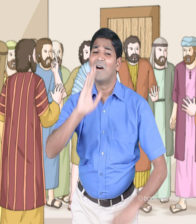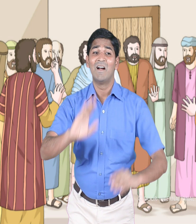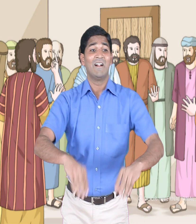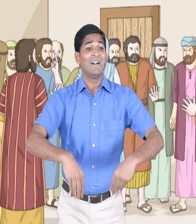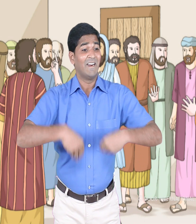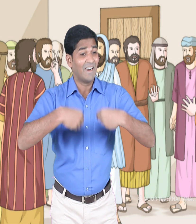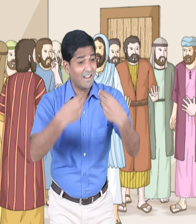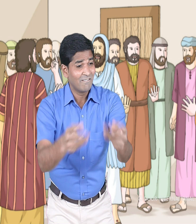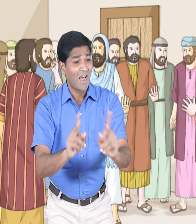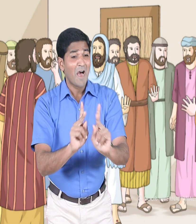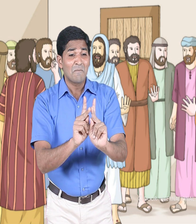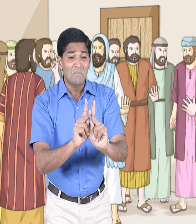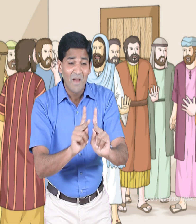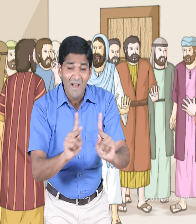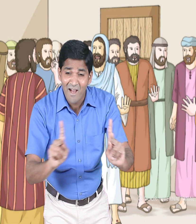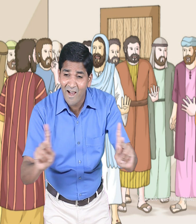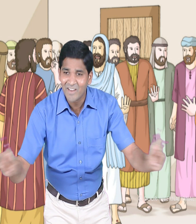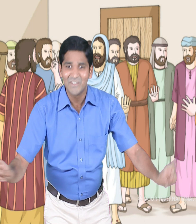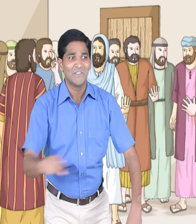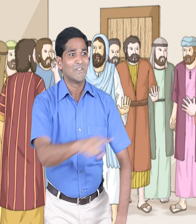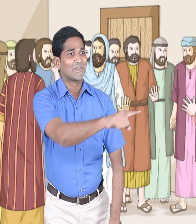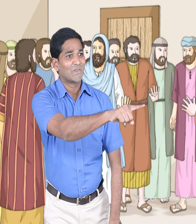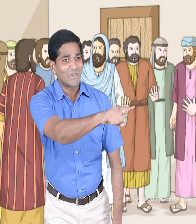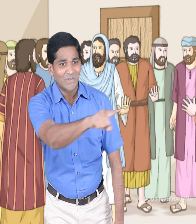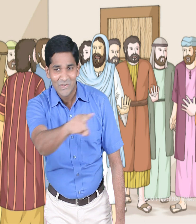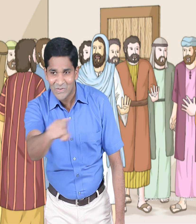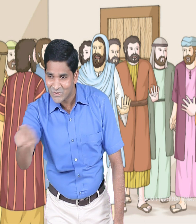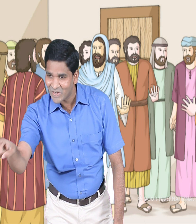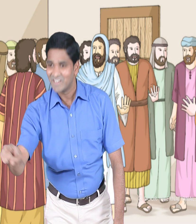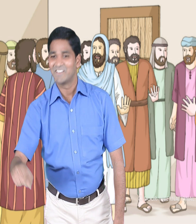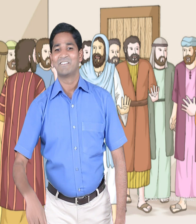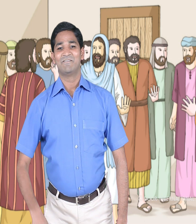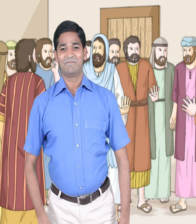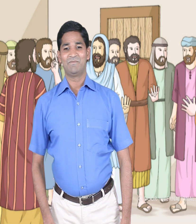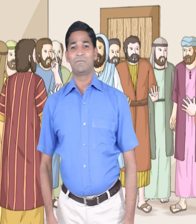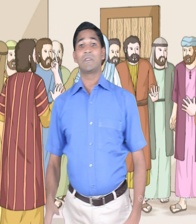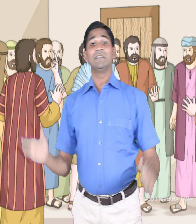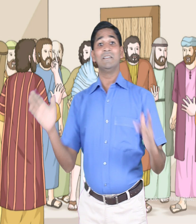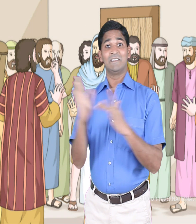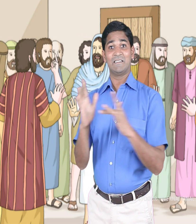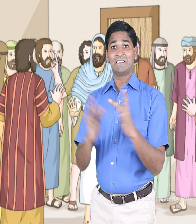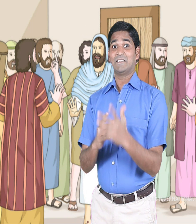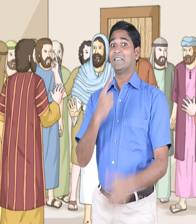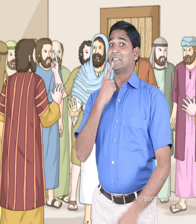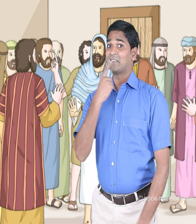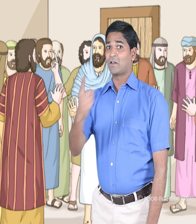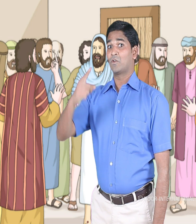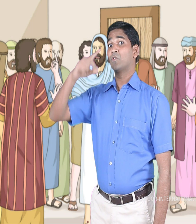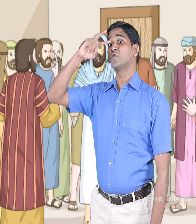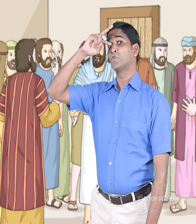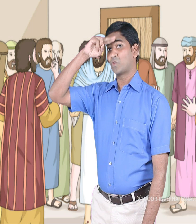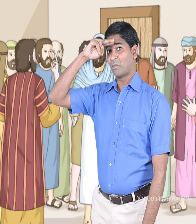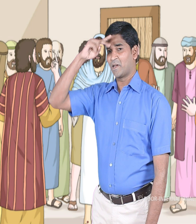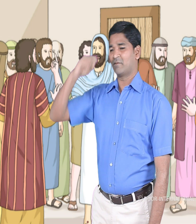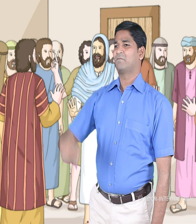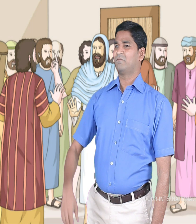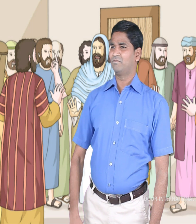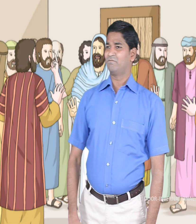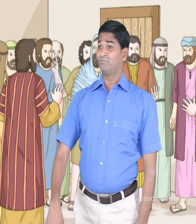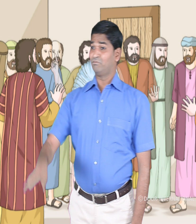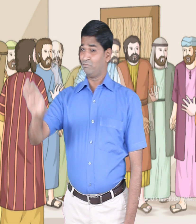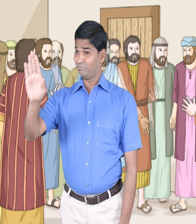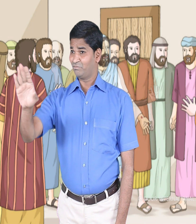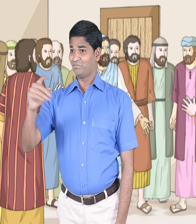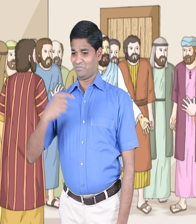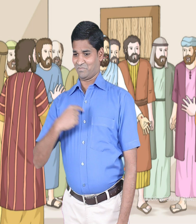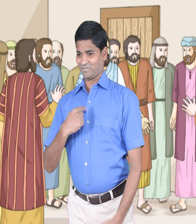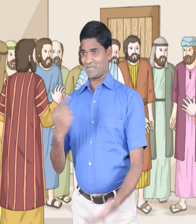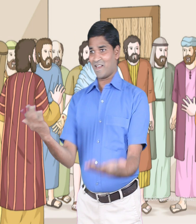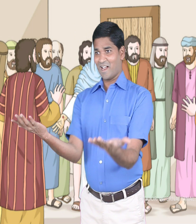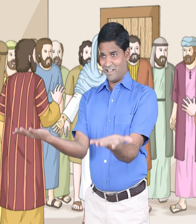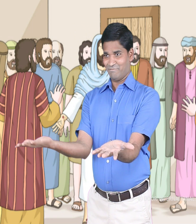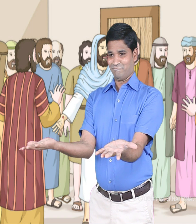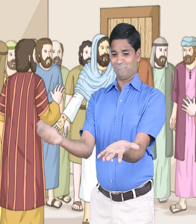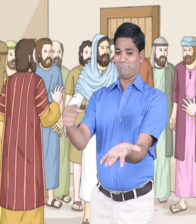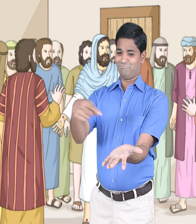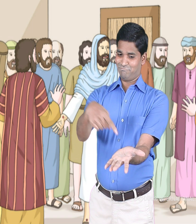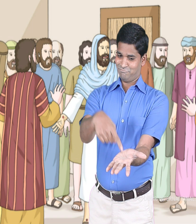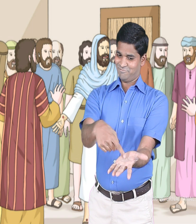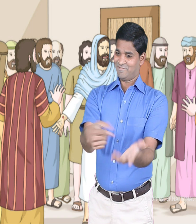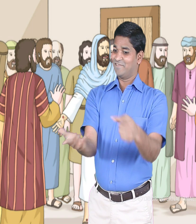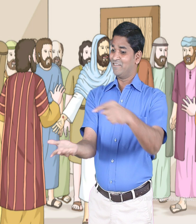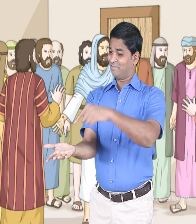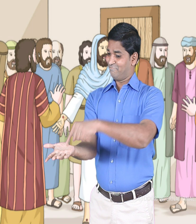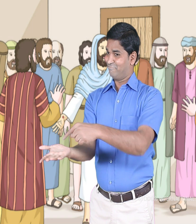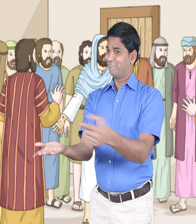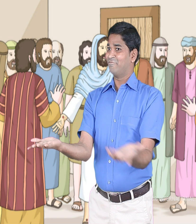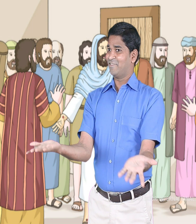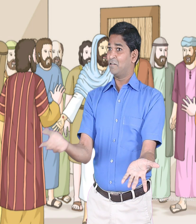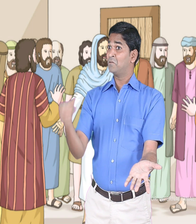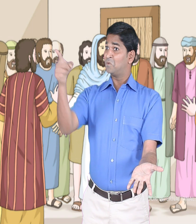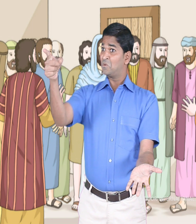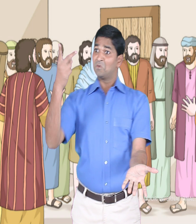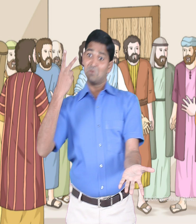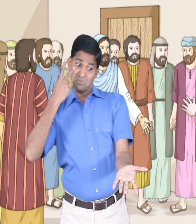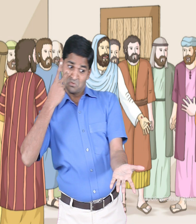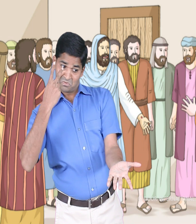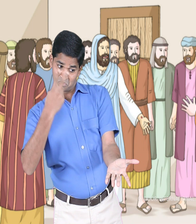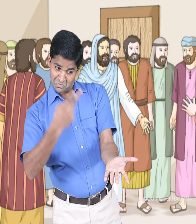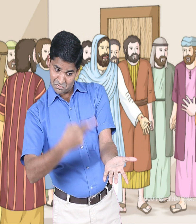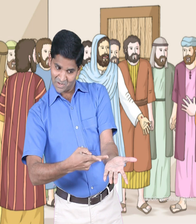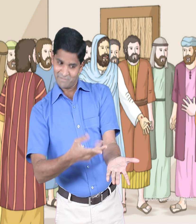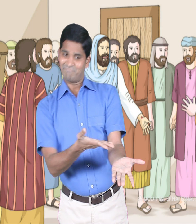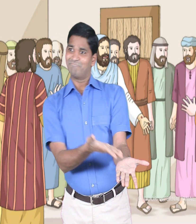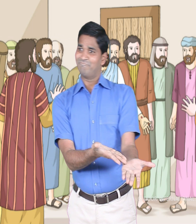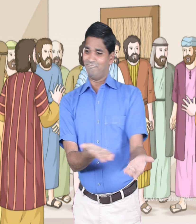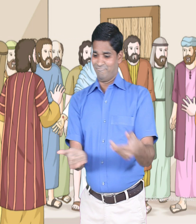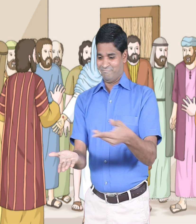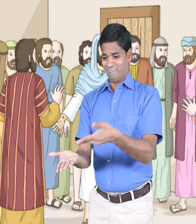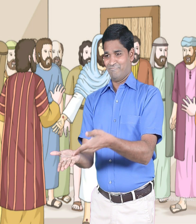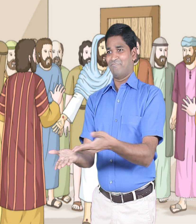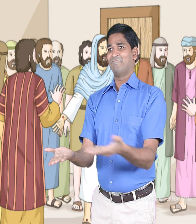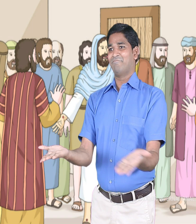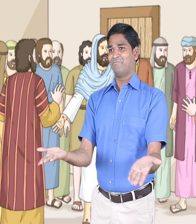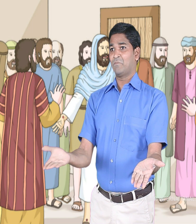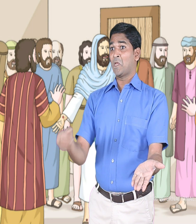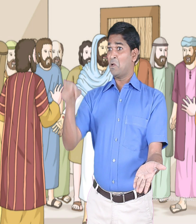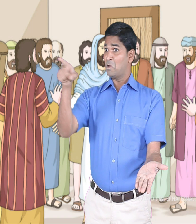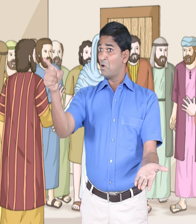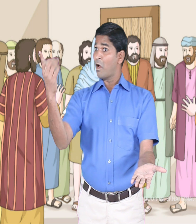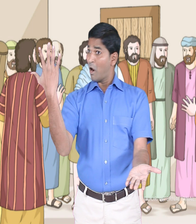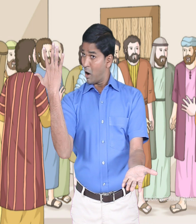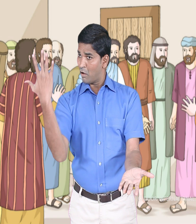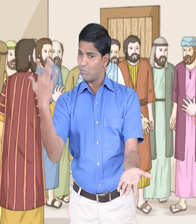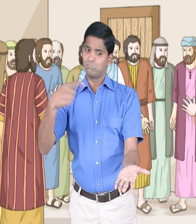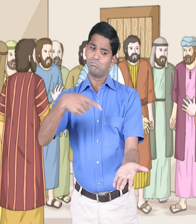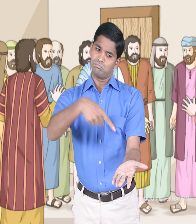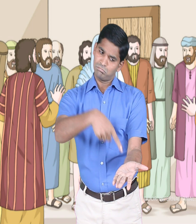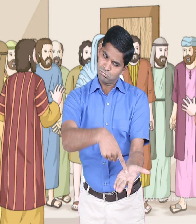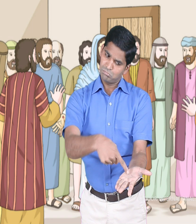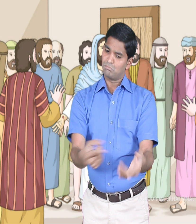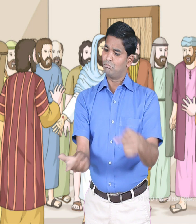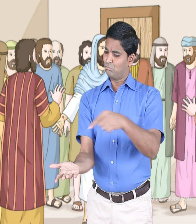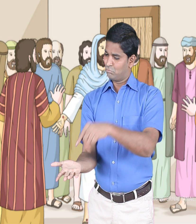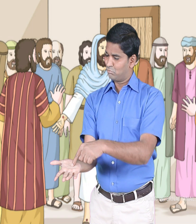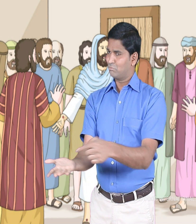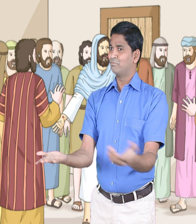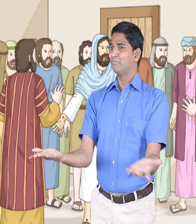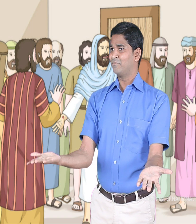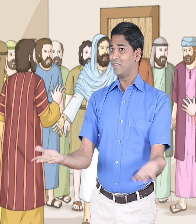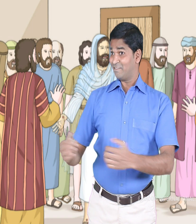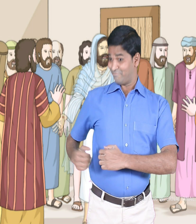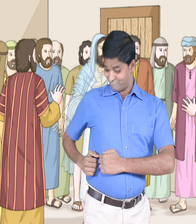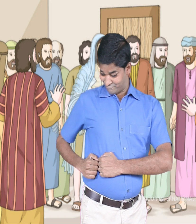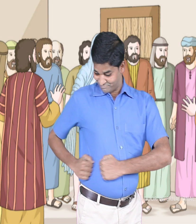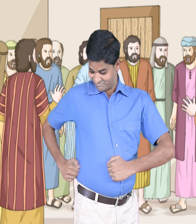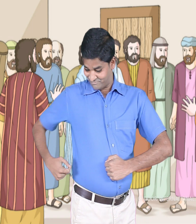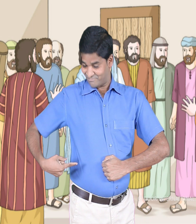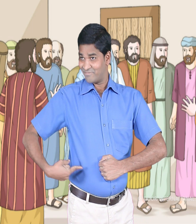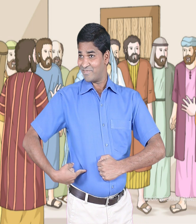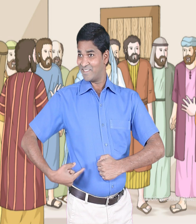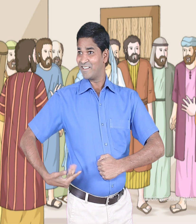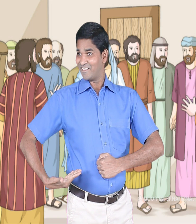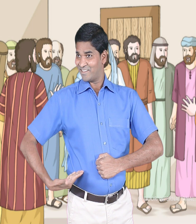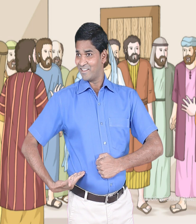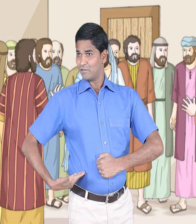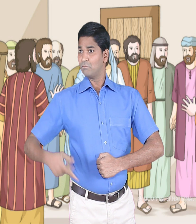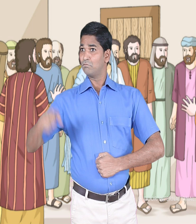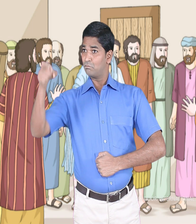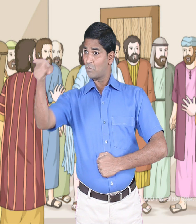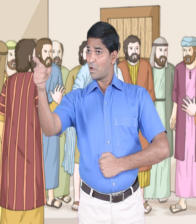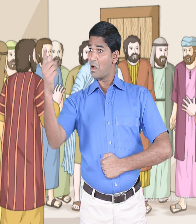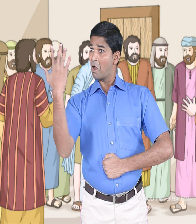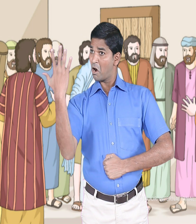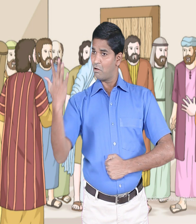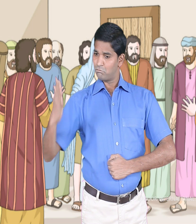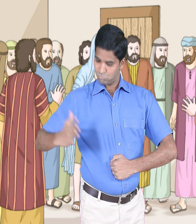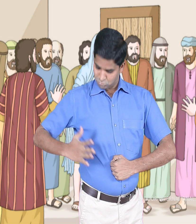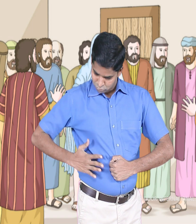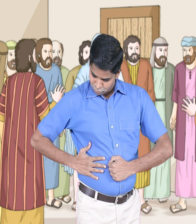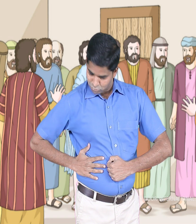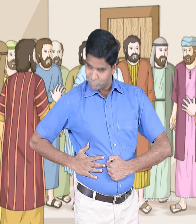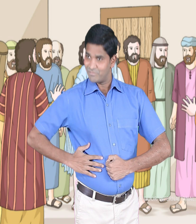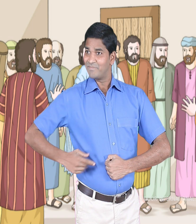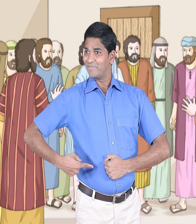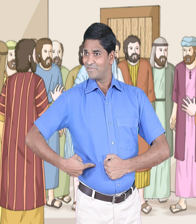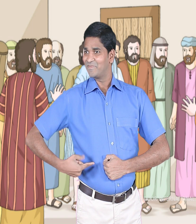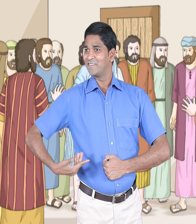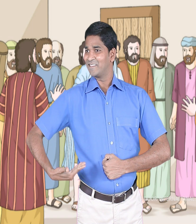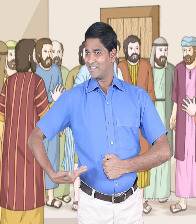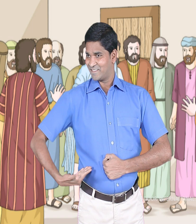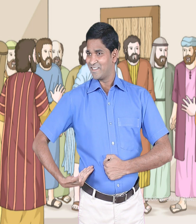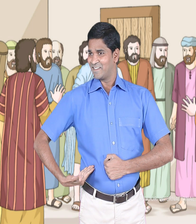Then Jesus said to Thomas, “Put your finger here and look at My hands.